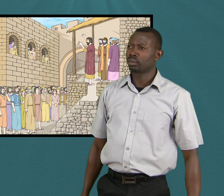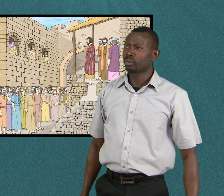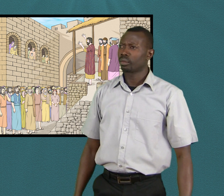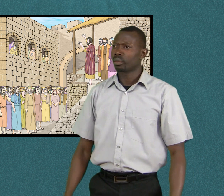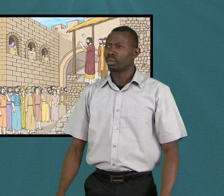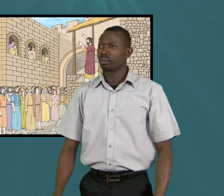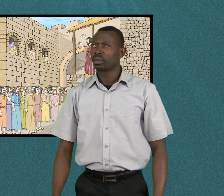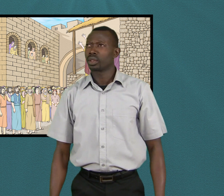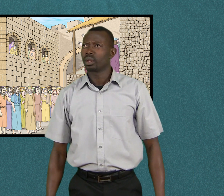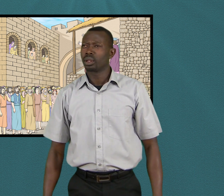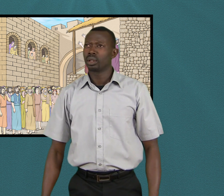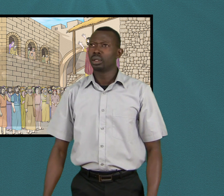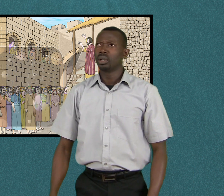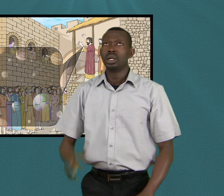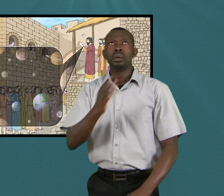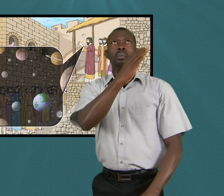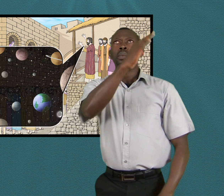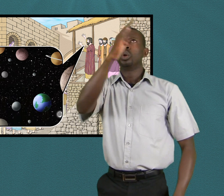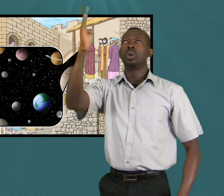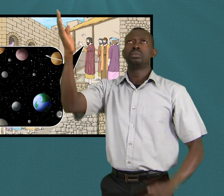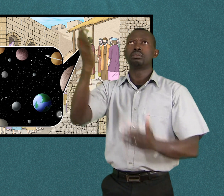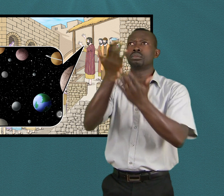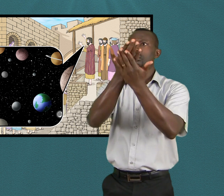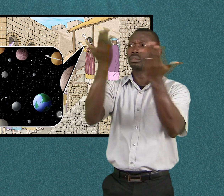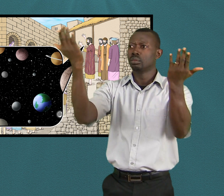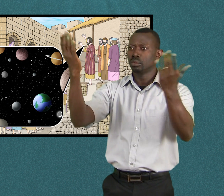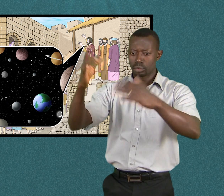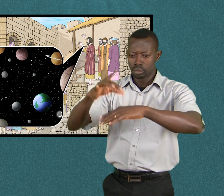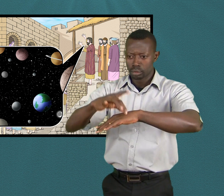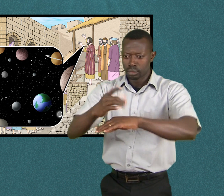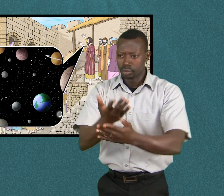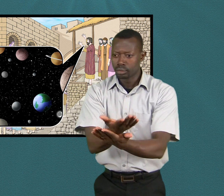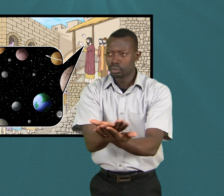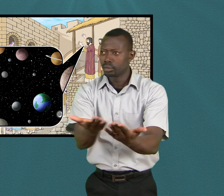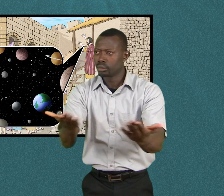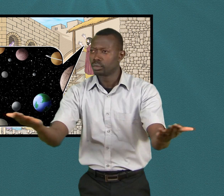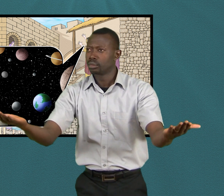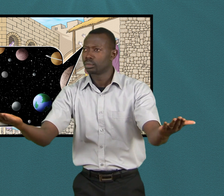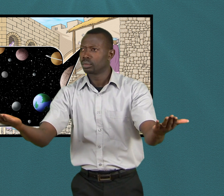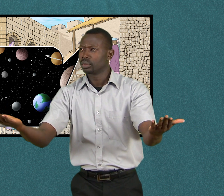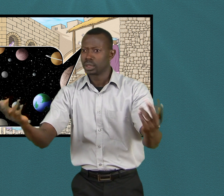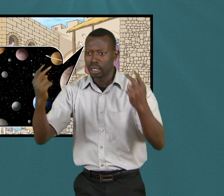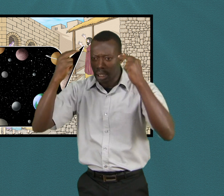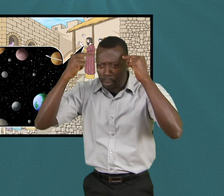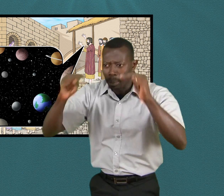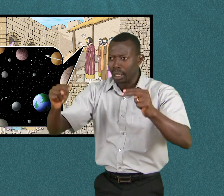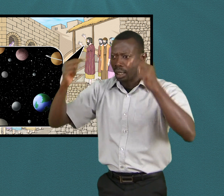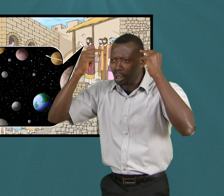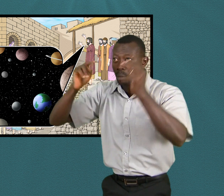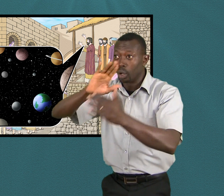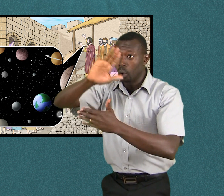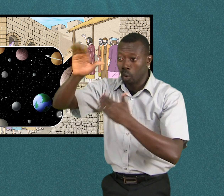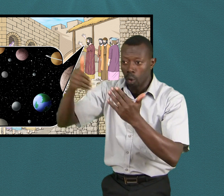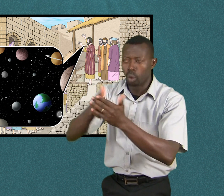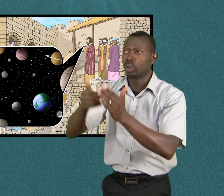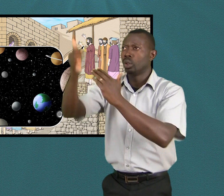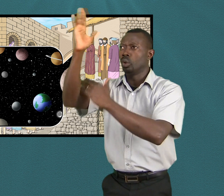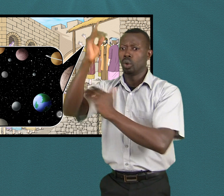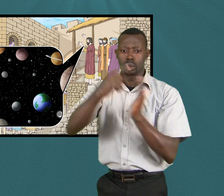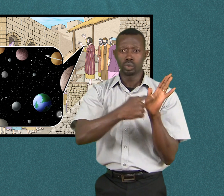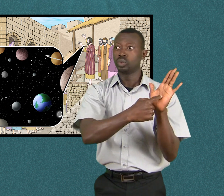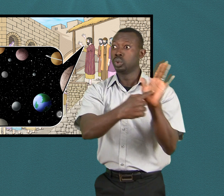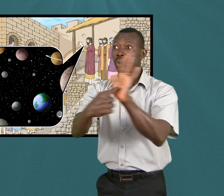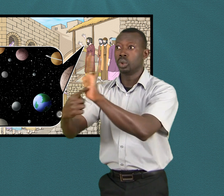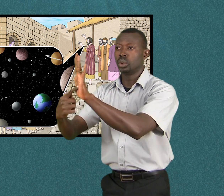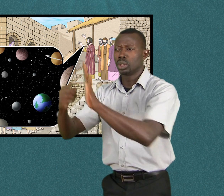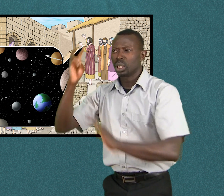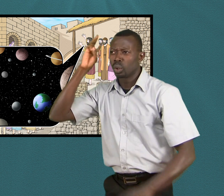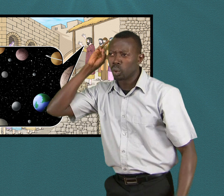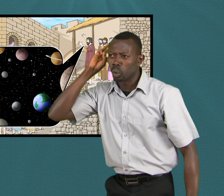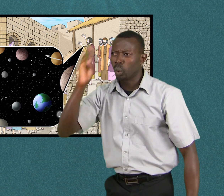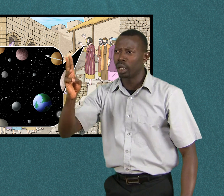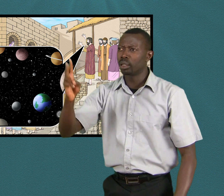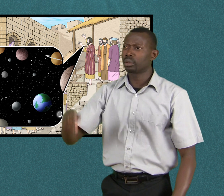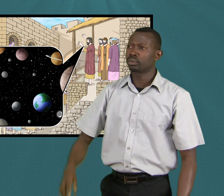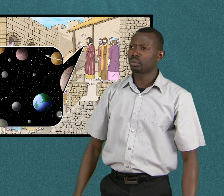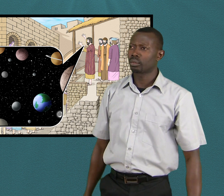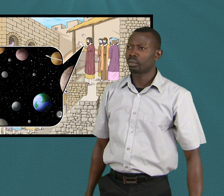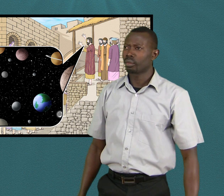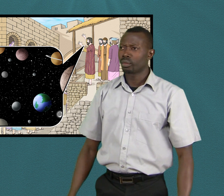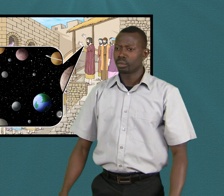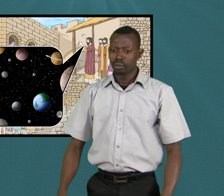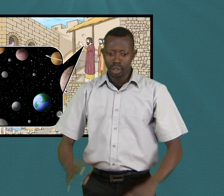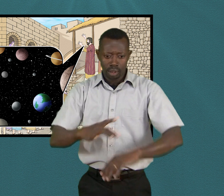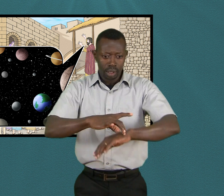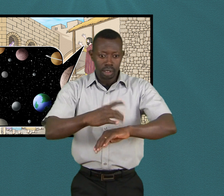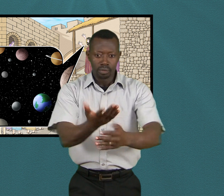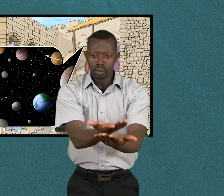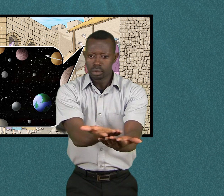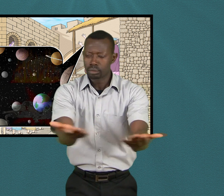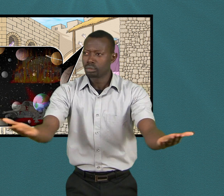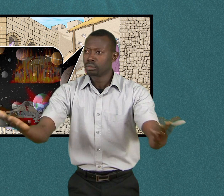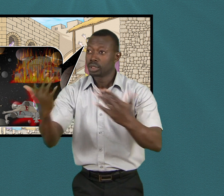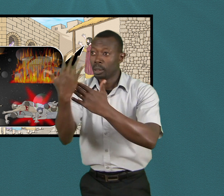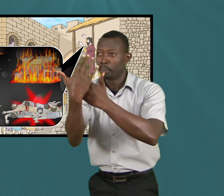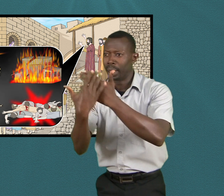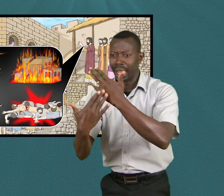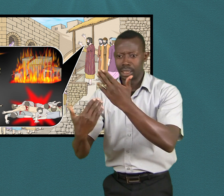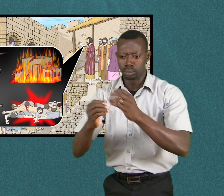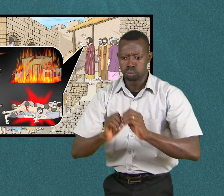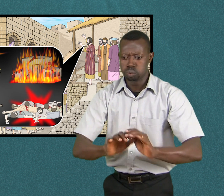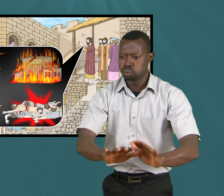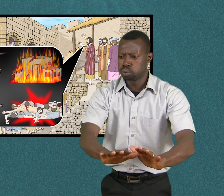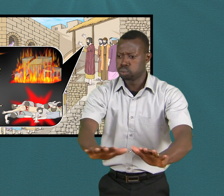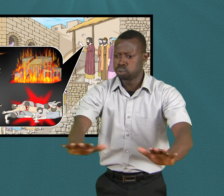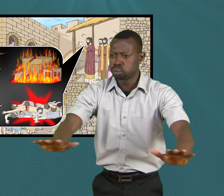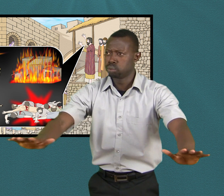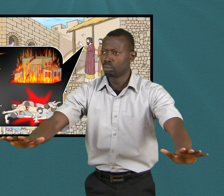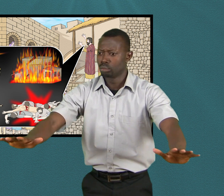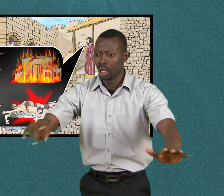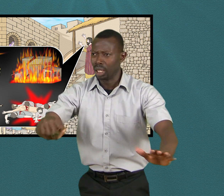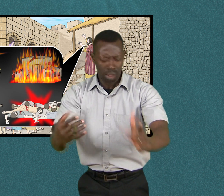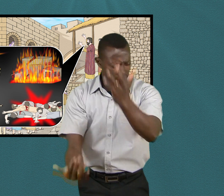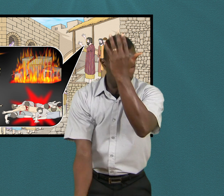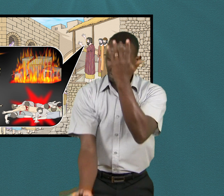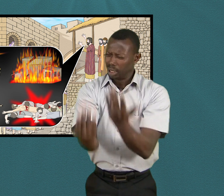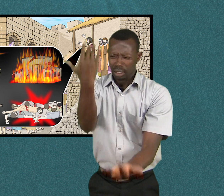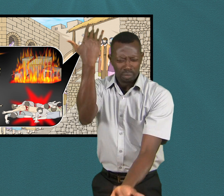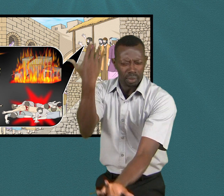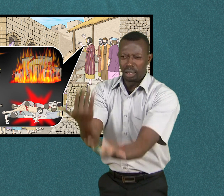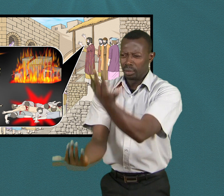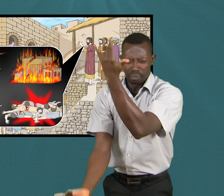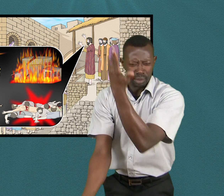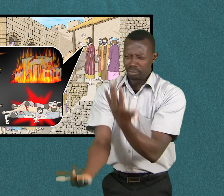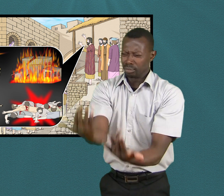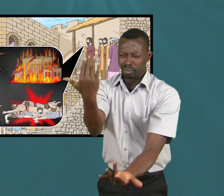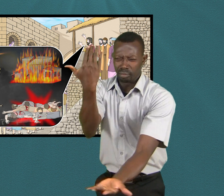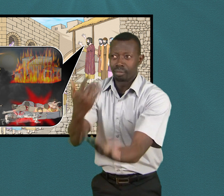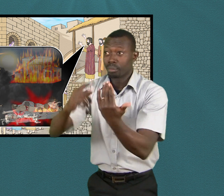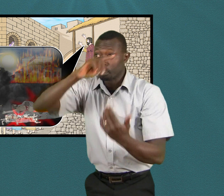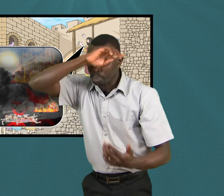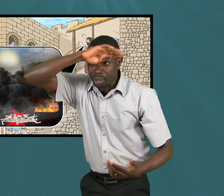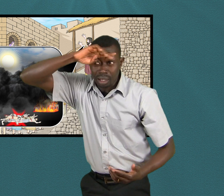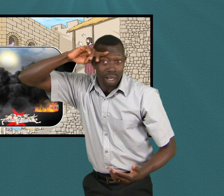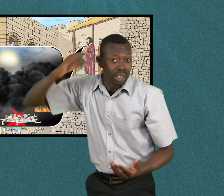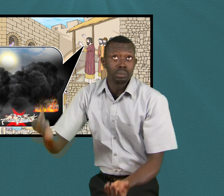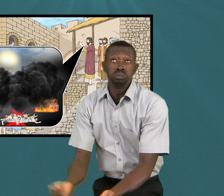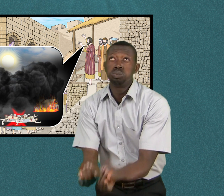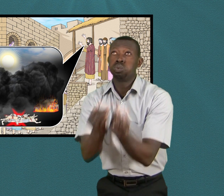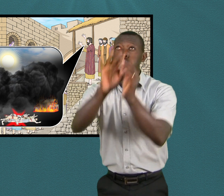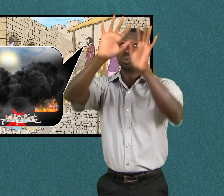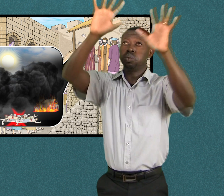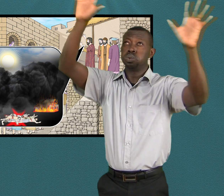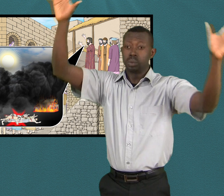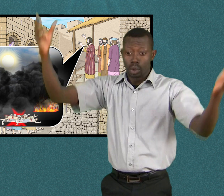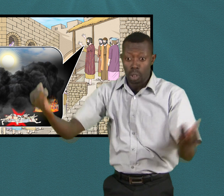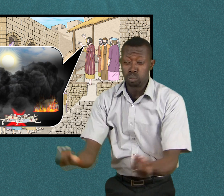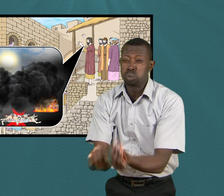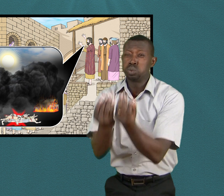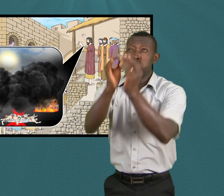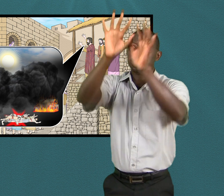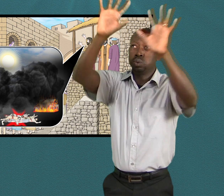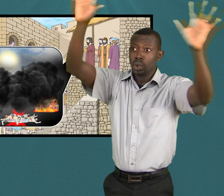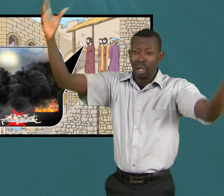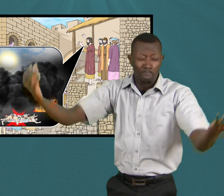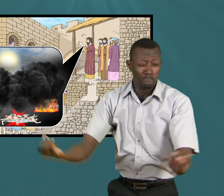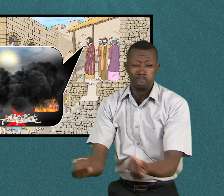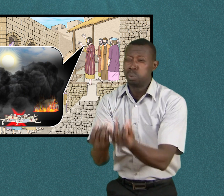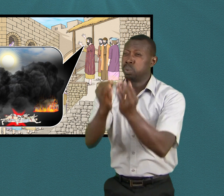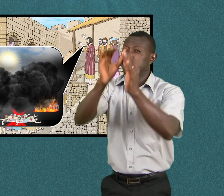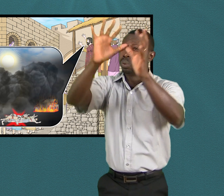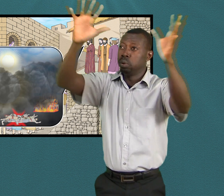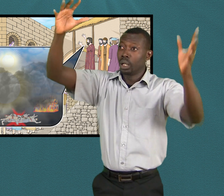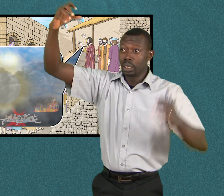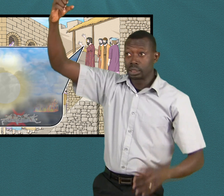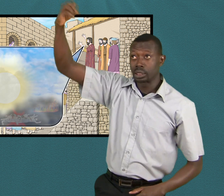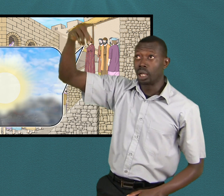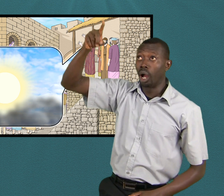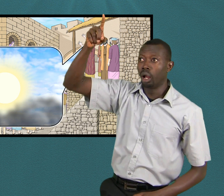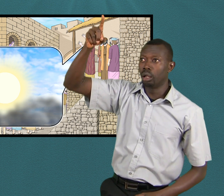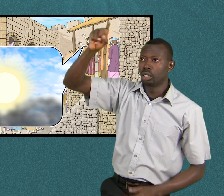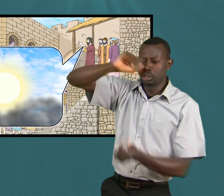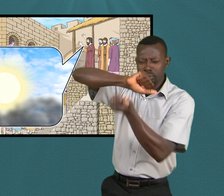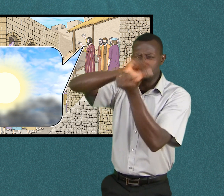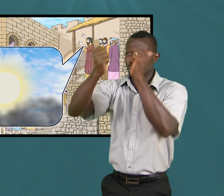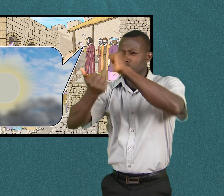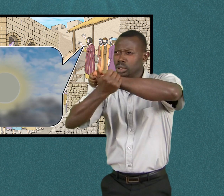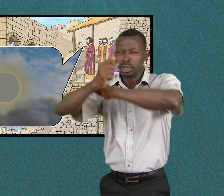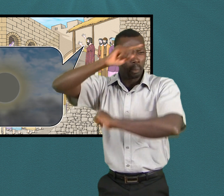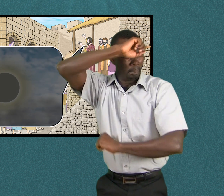I will show wonders in the heavens above and signs on the earth below, blood and fire and billows of smoke.